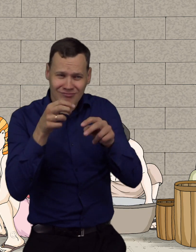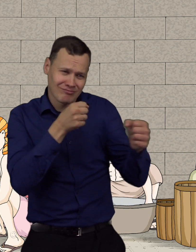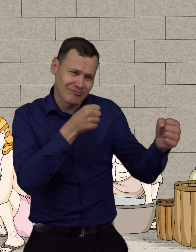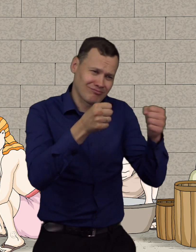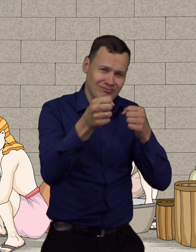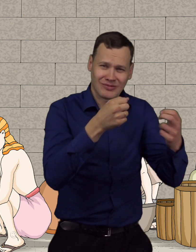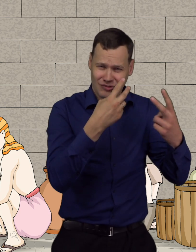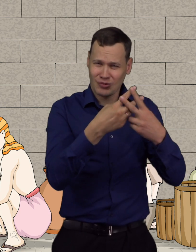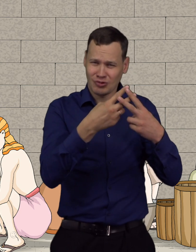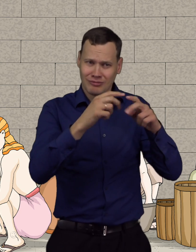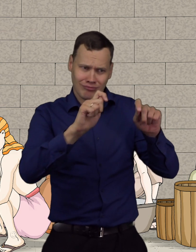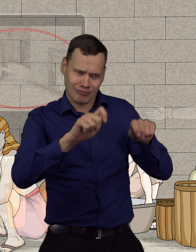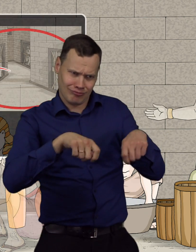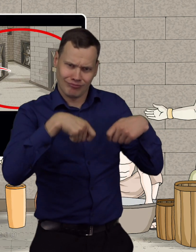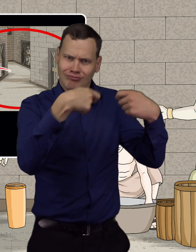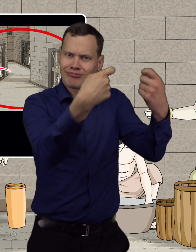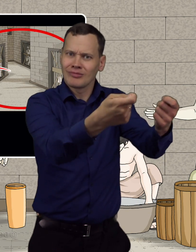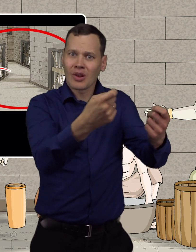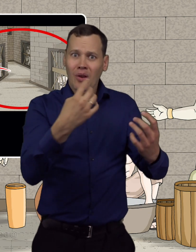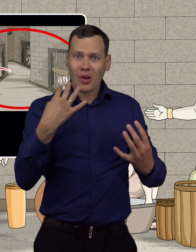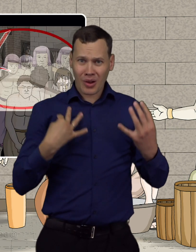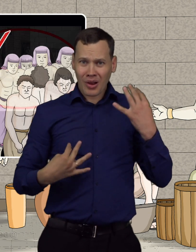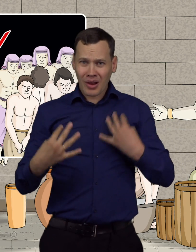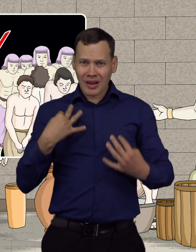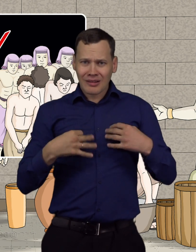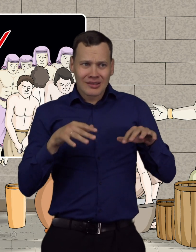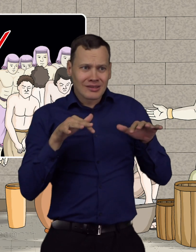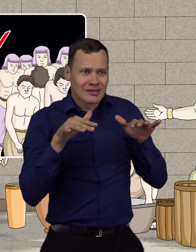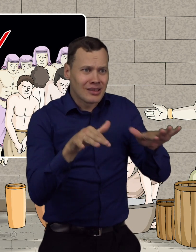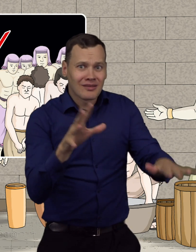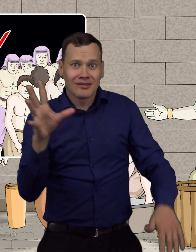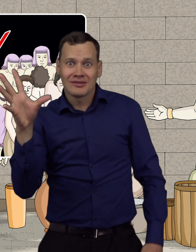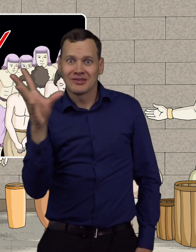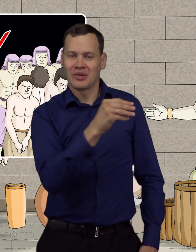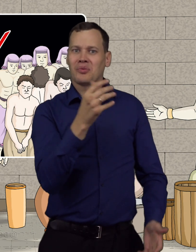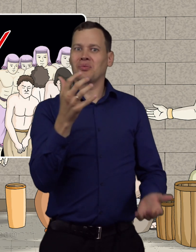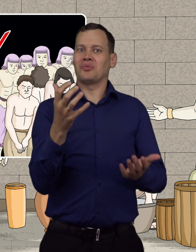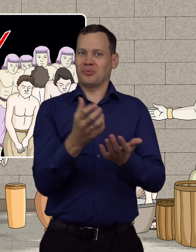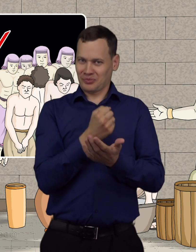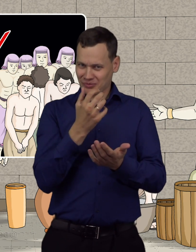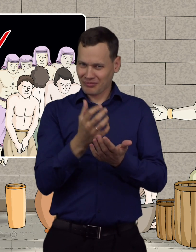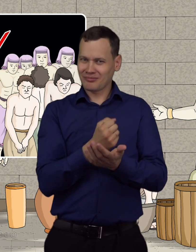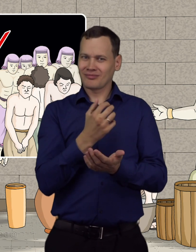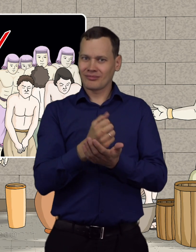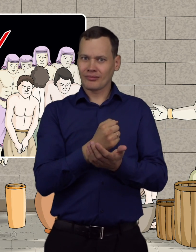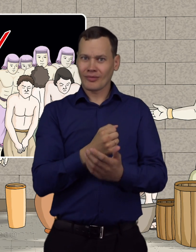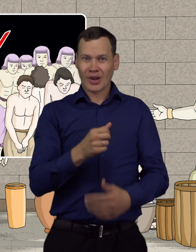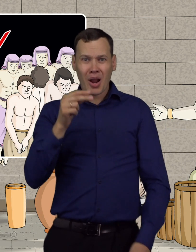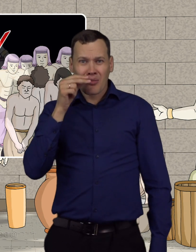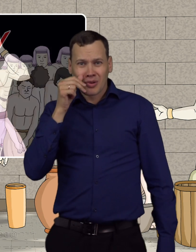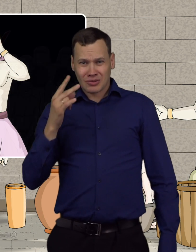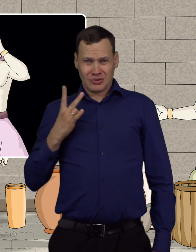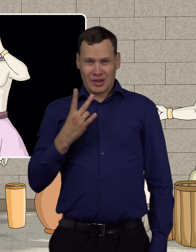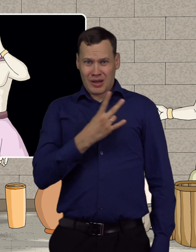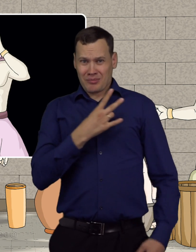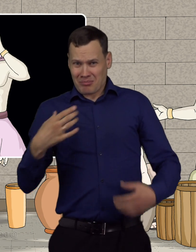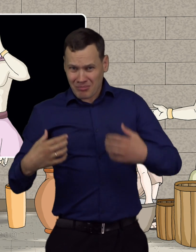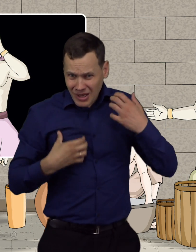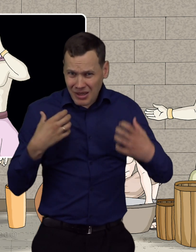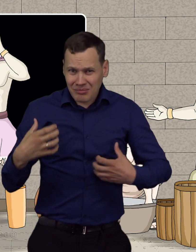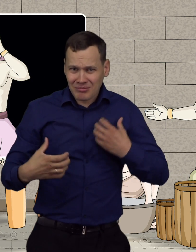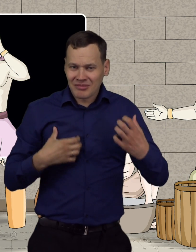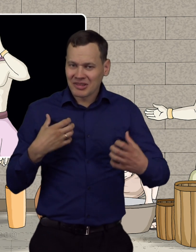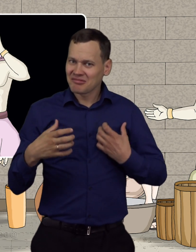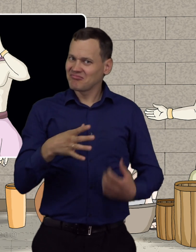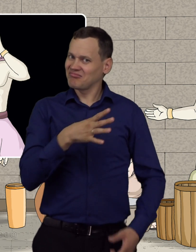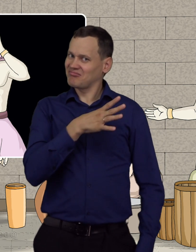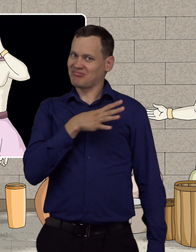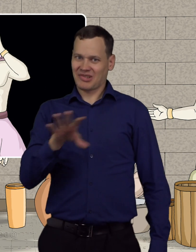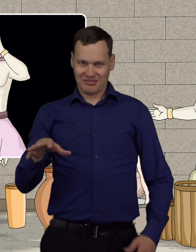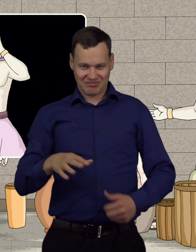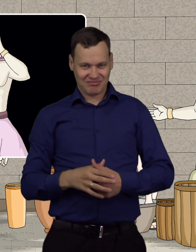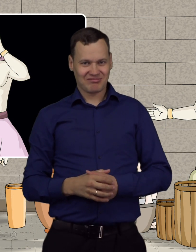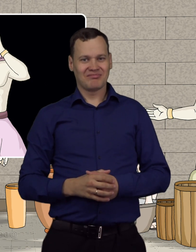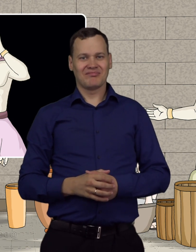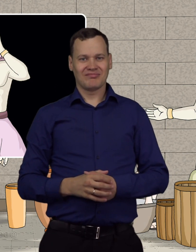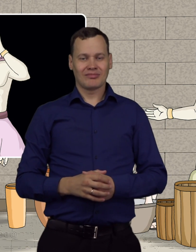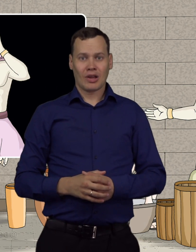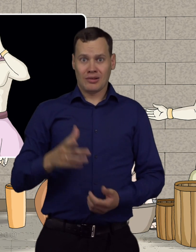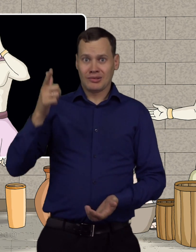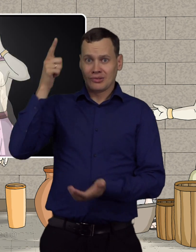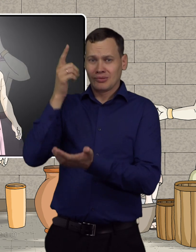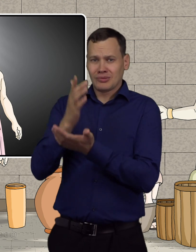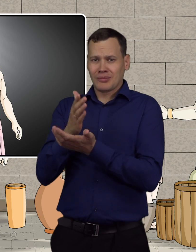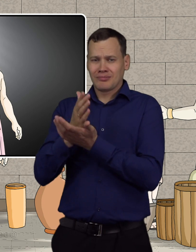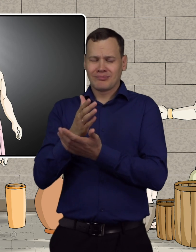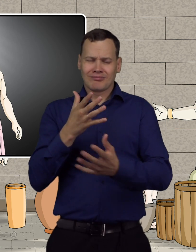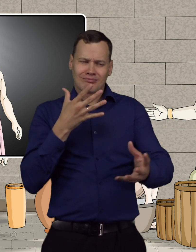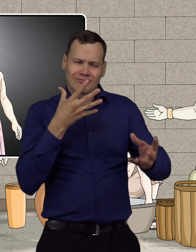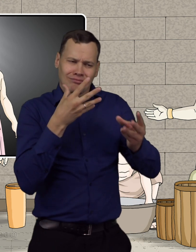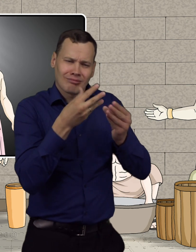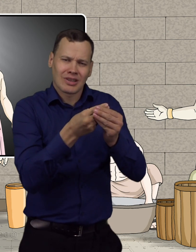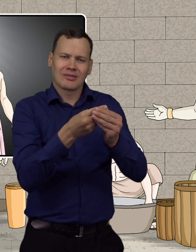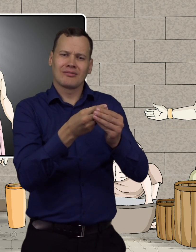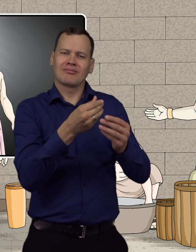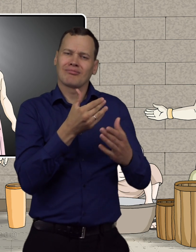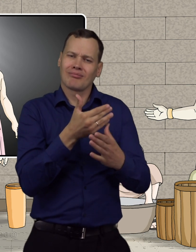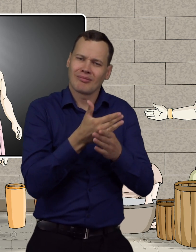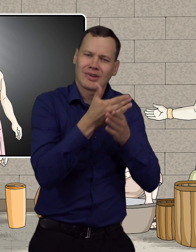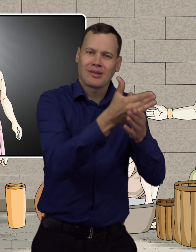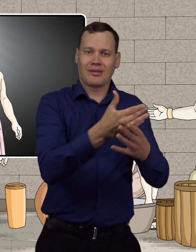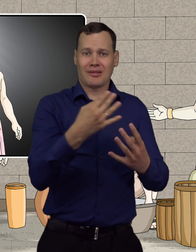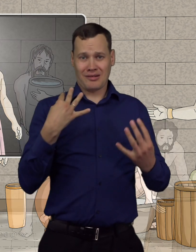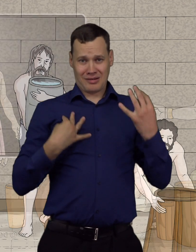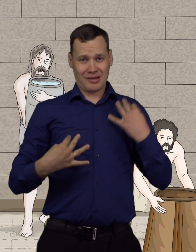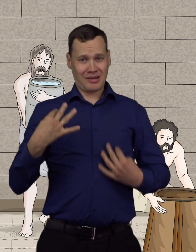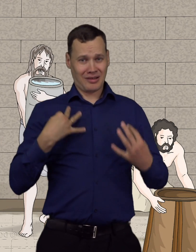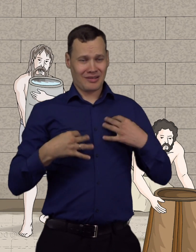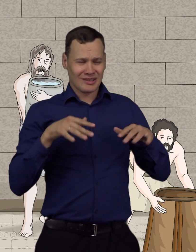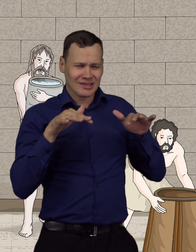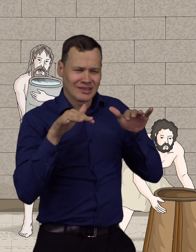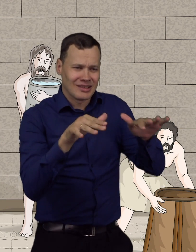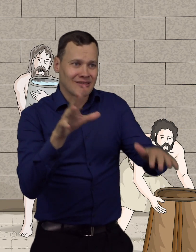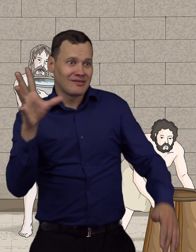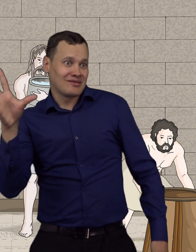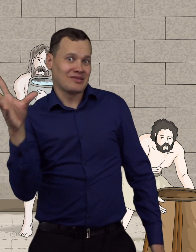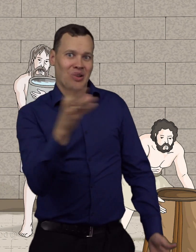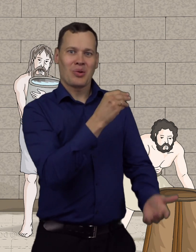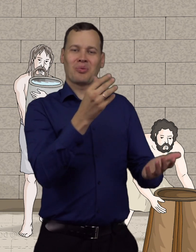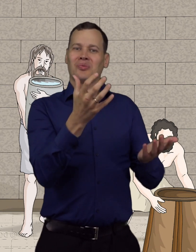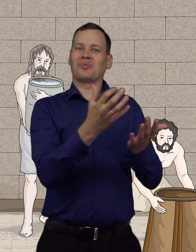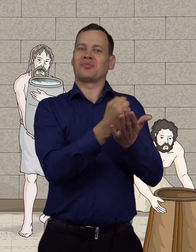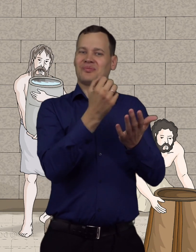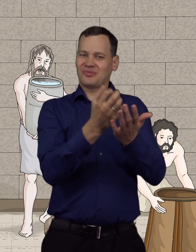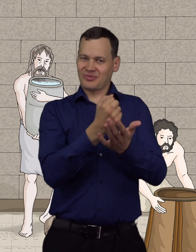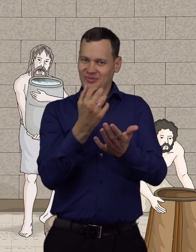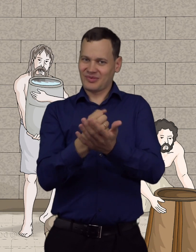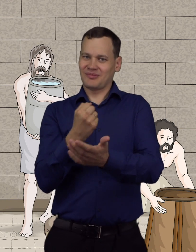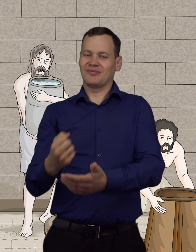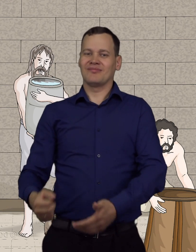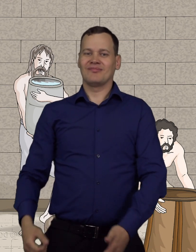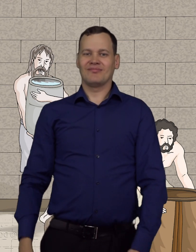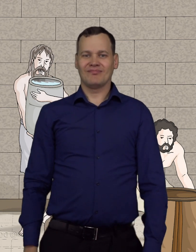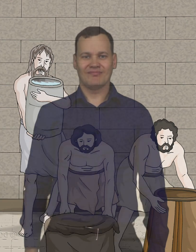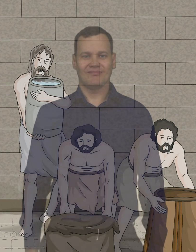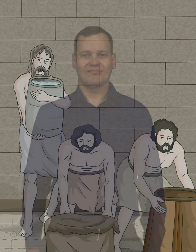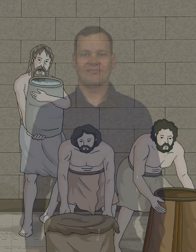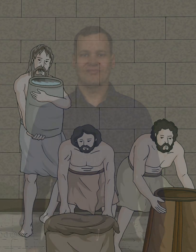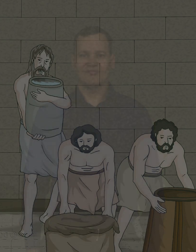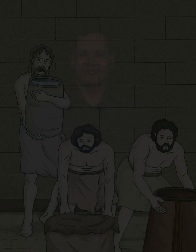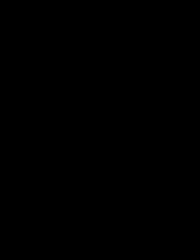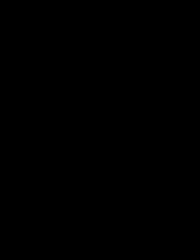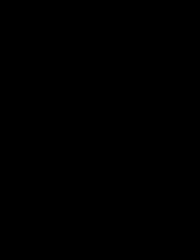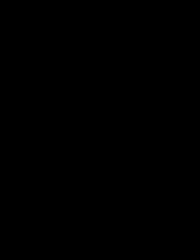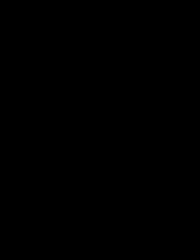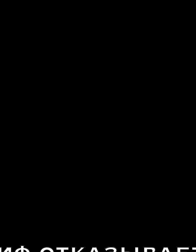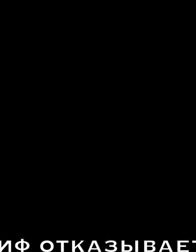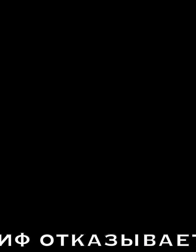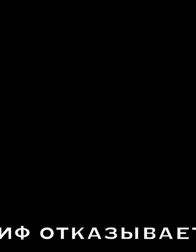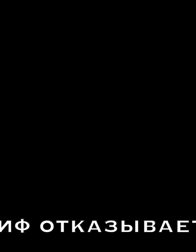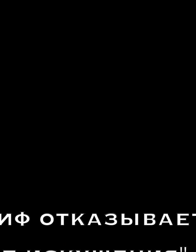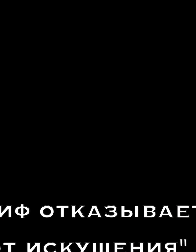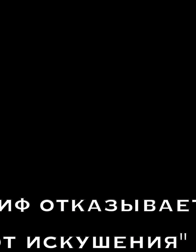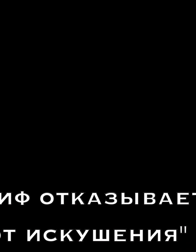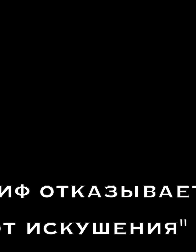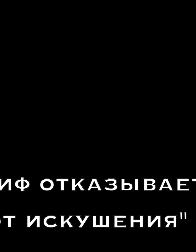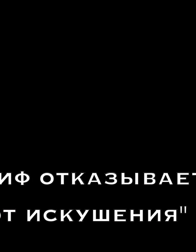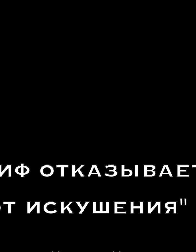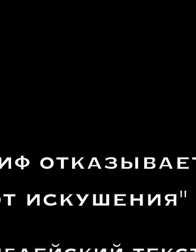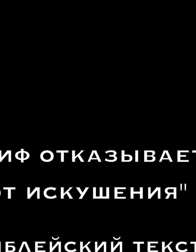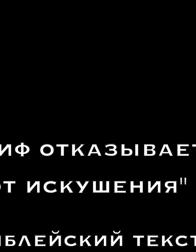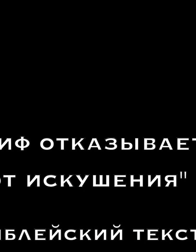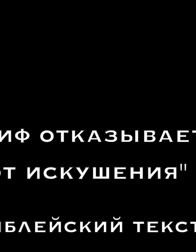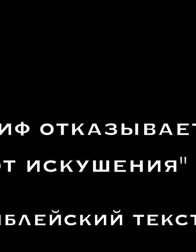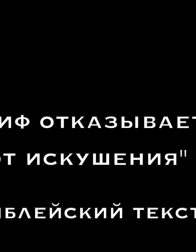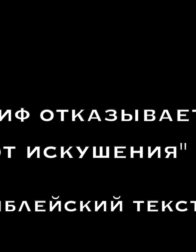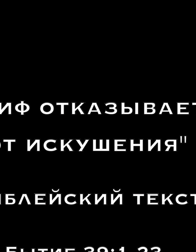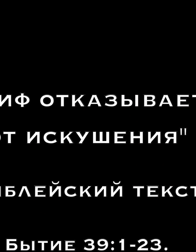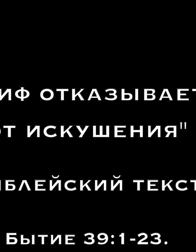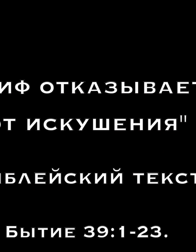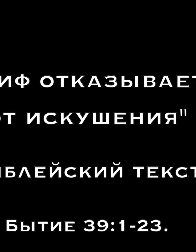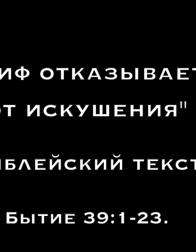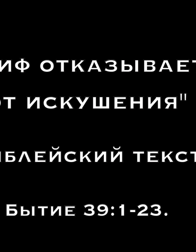And the warden put all the prisoners under Joseph’s care, so that he was responsible for all that was done in the prison. The warden did not concern himself with anything under Joseph’s care, because the LORD was with Joseph and gave him success in whatever he did.